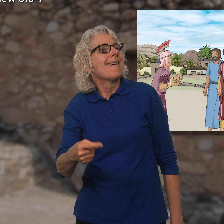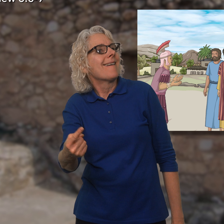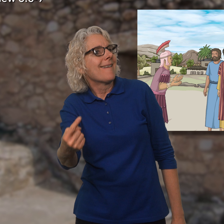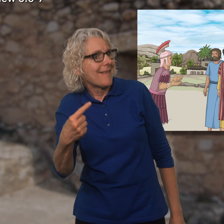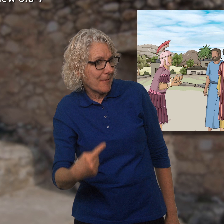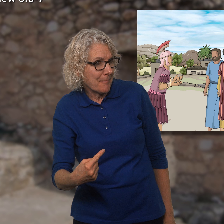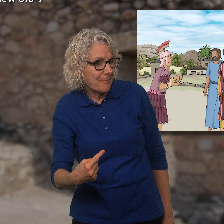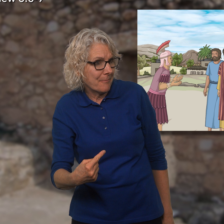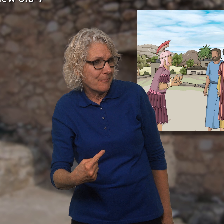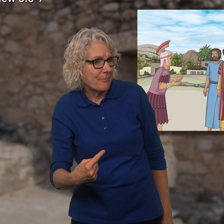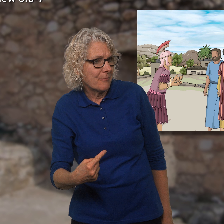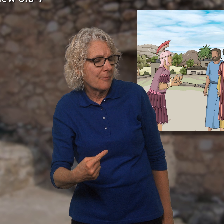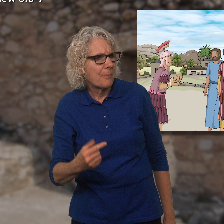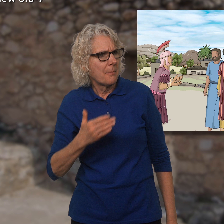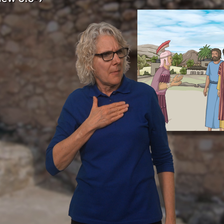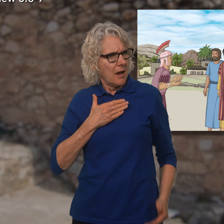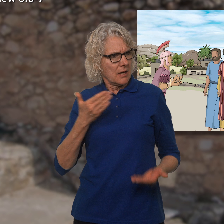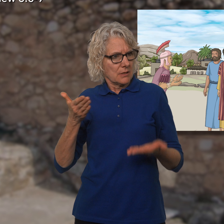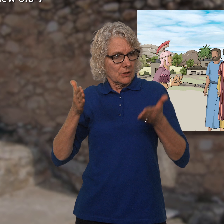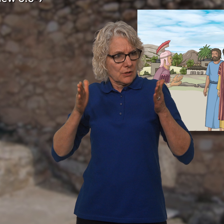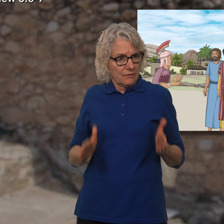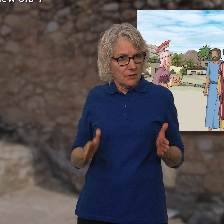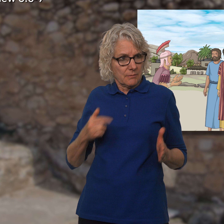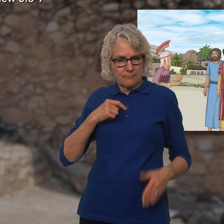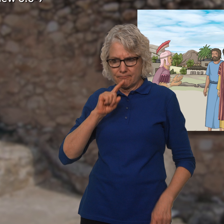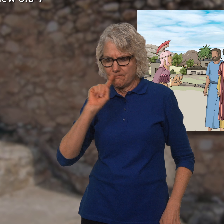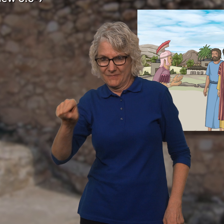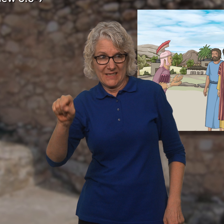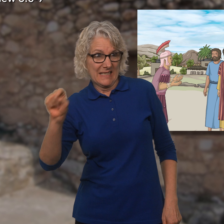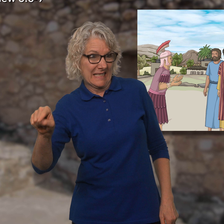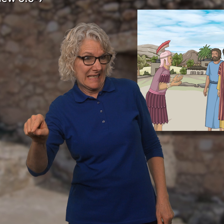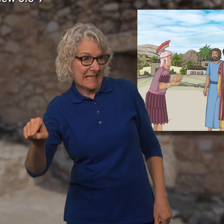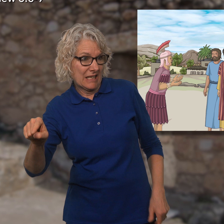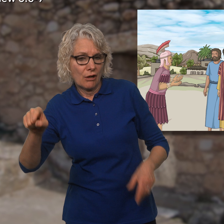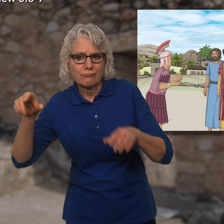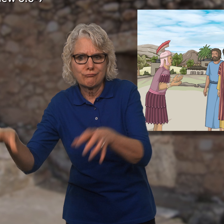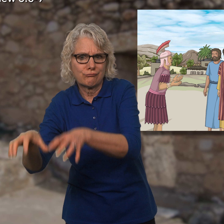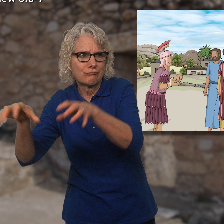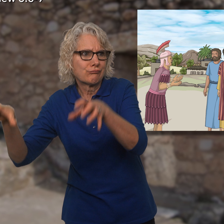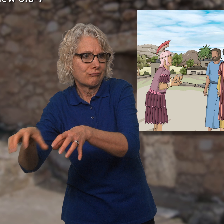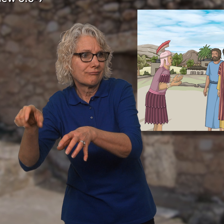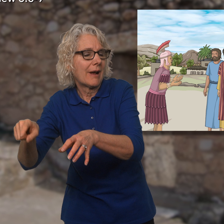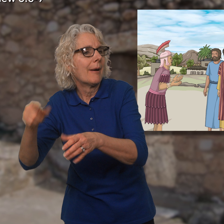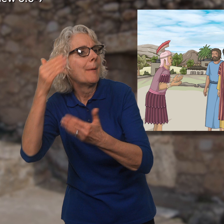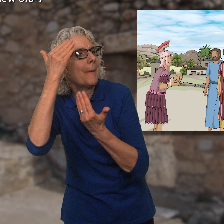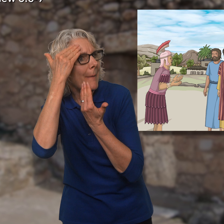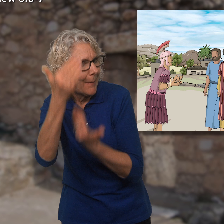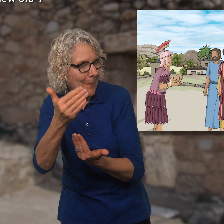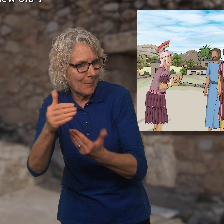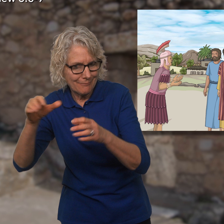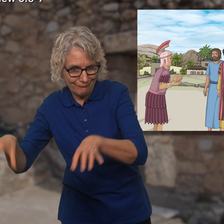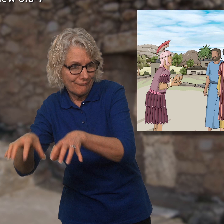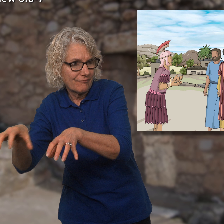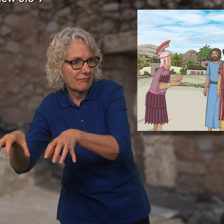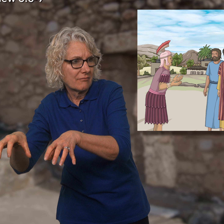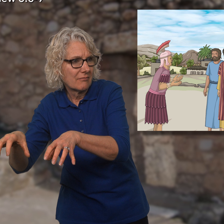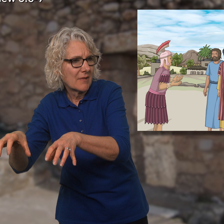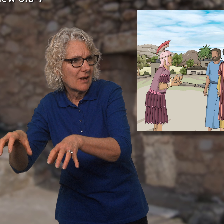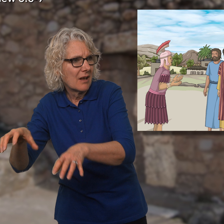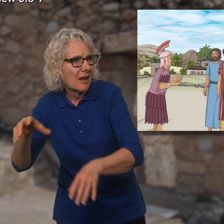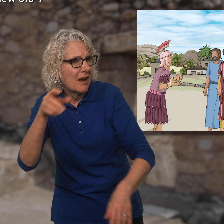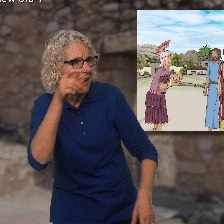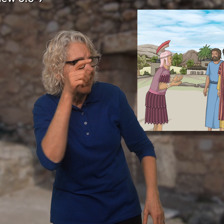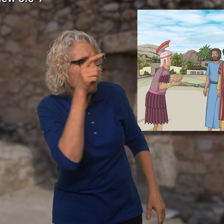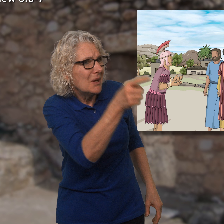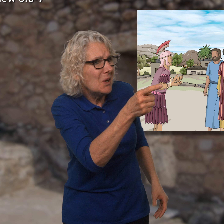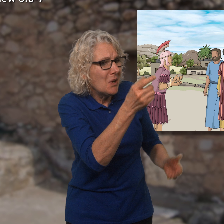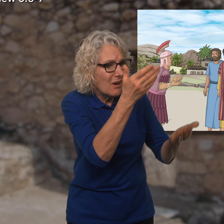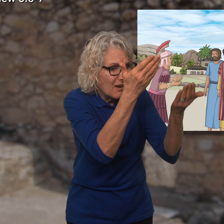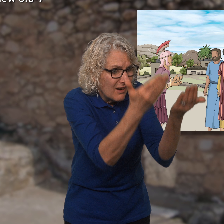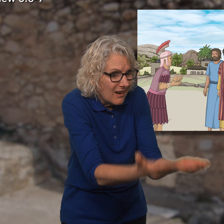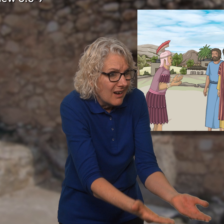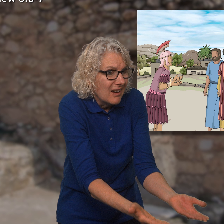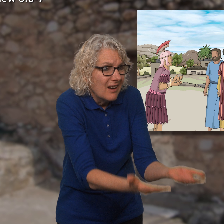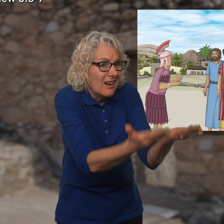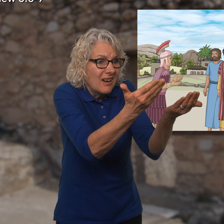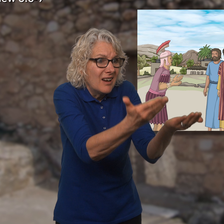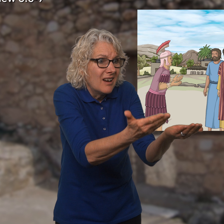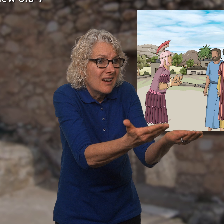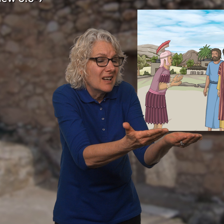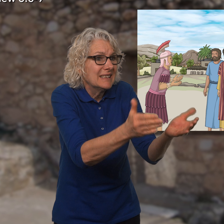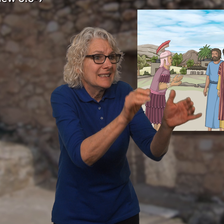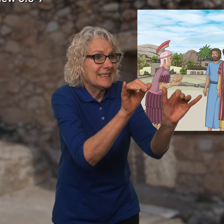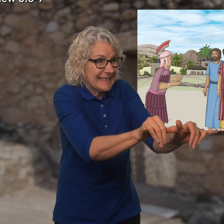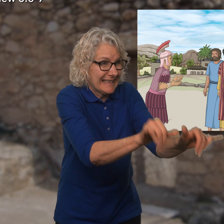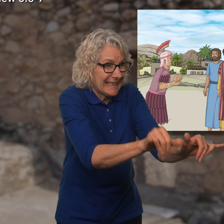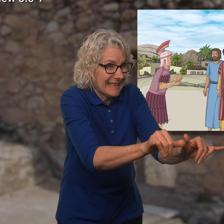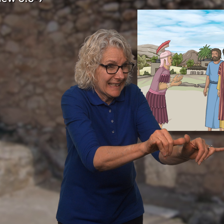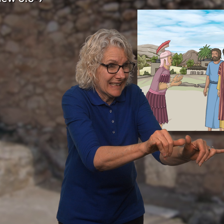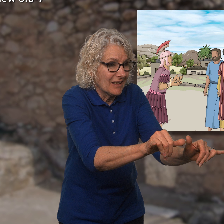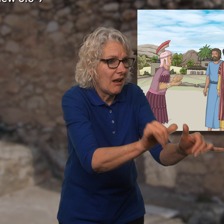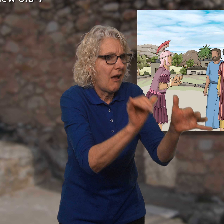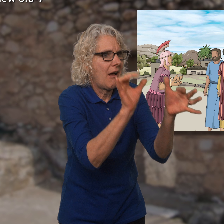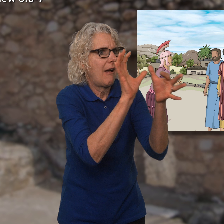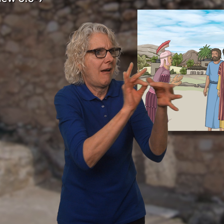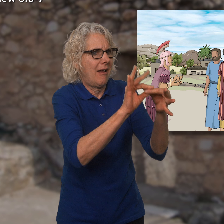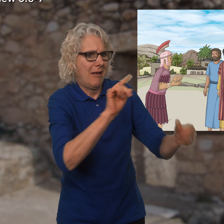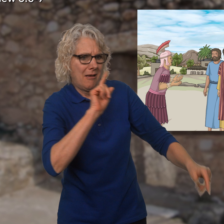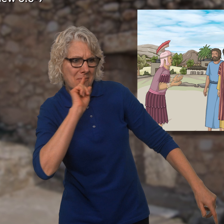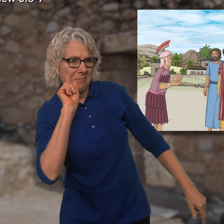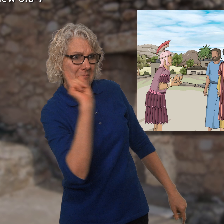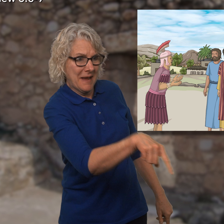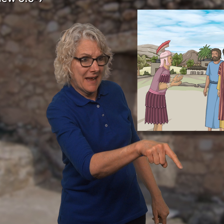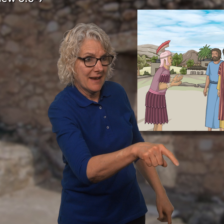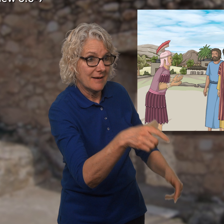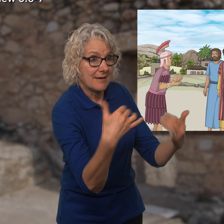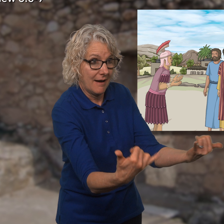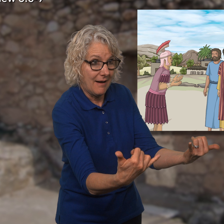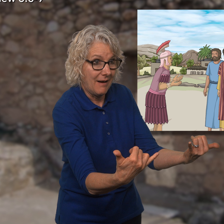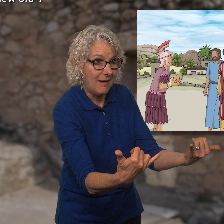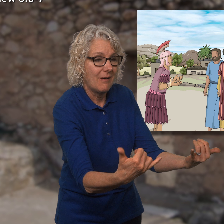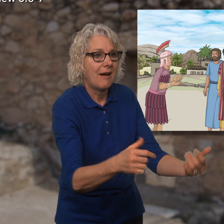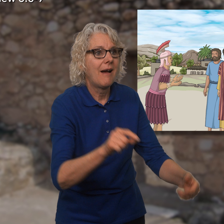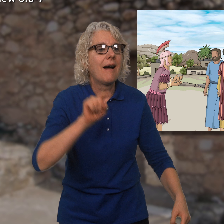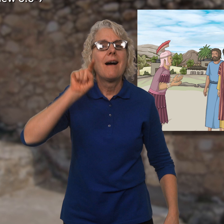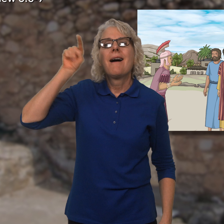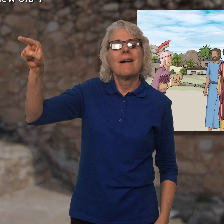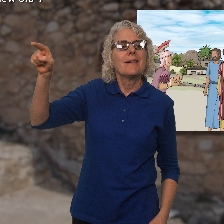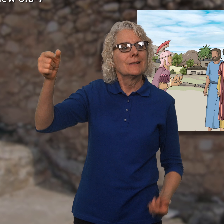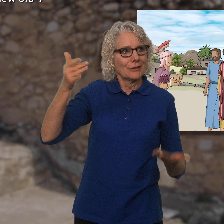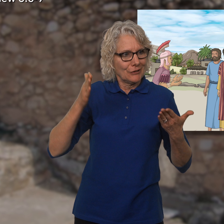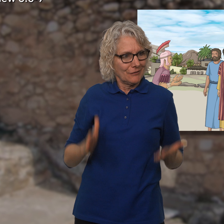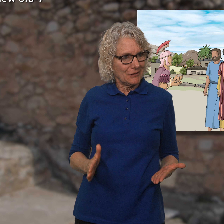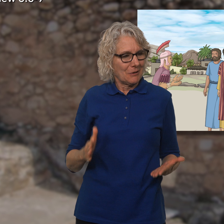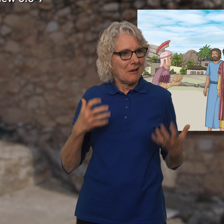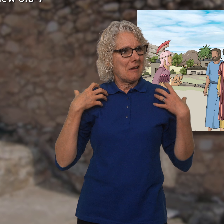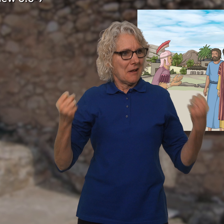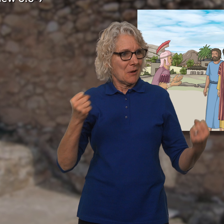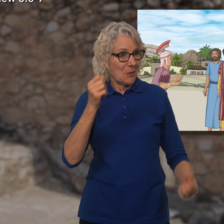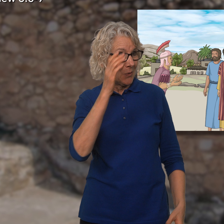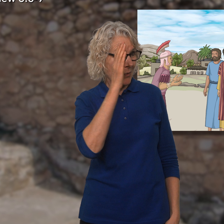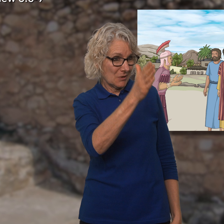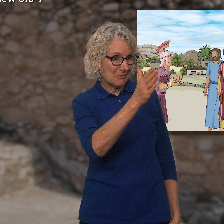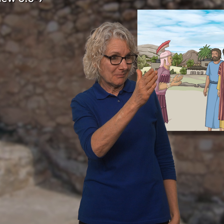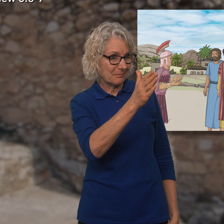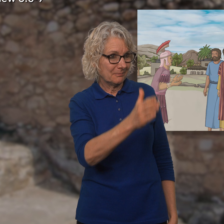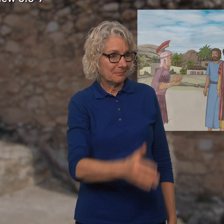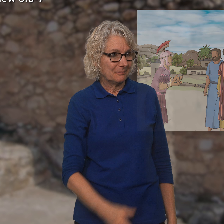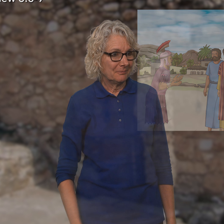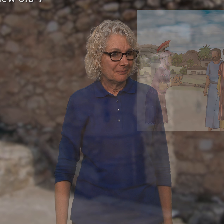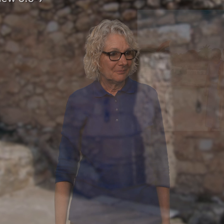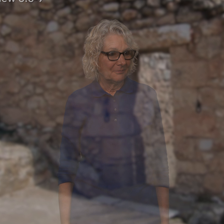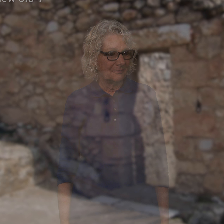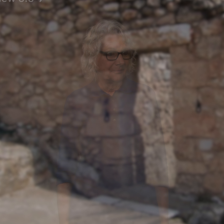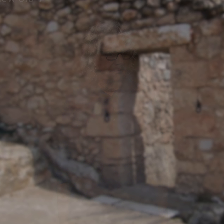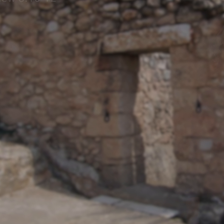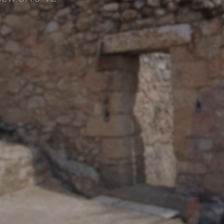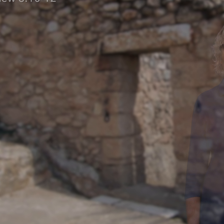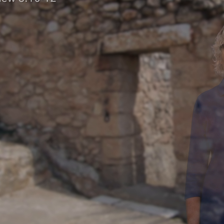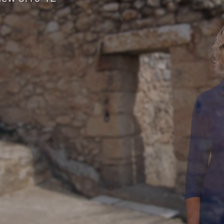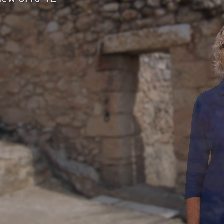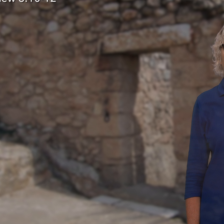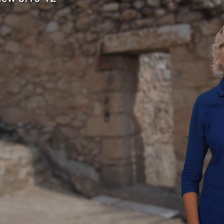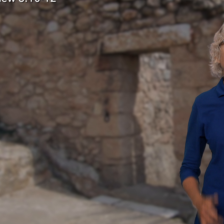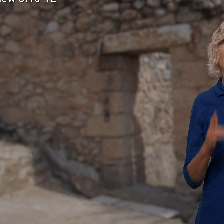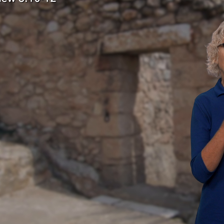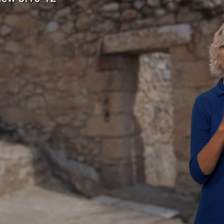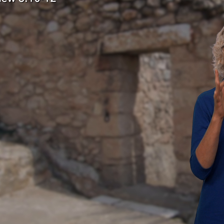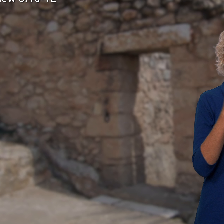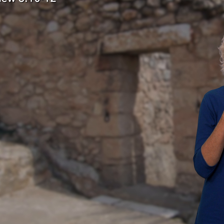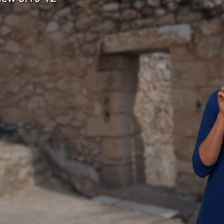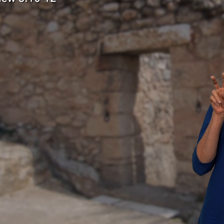I tell one to go, and he goes; and another to come, and he comes. I tell my servant to do something, and he does it.”